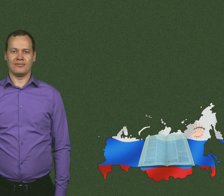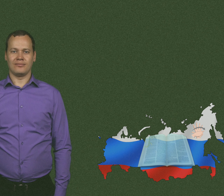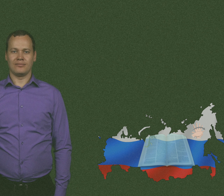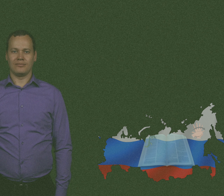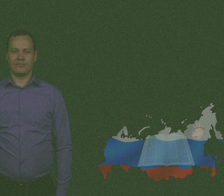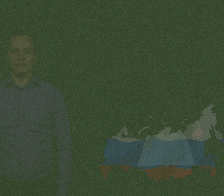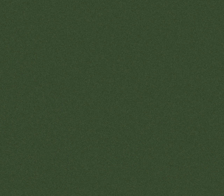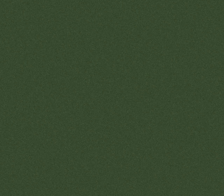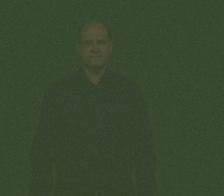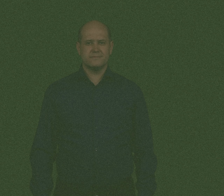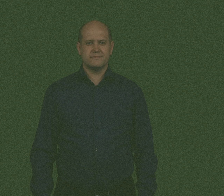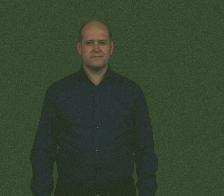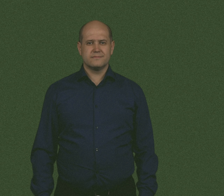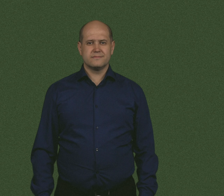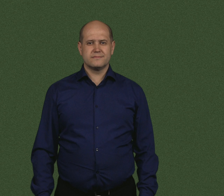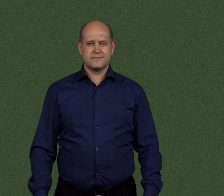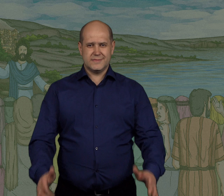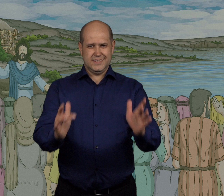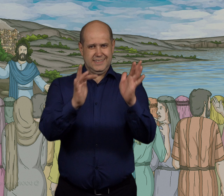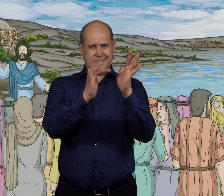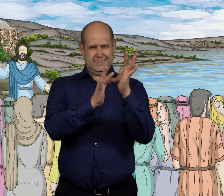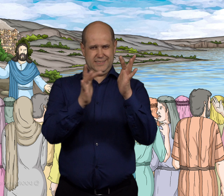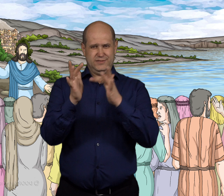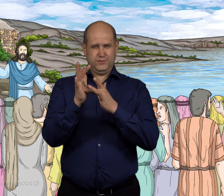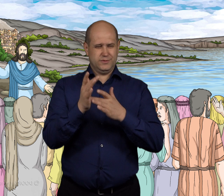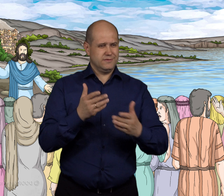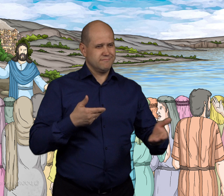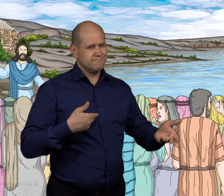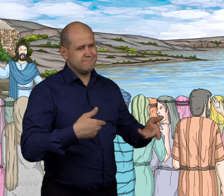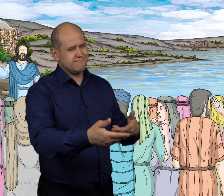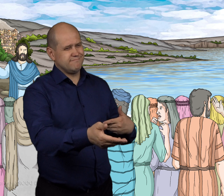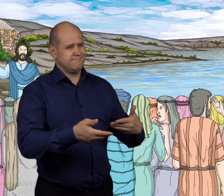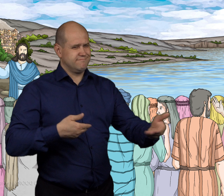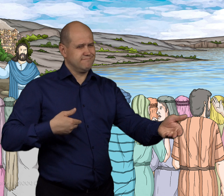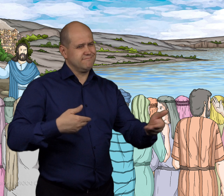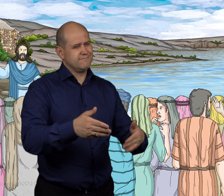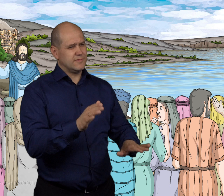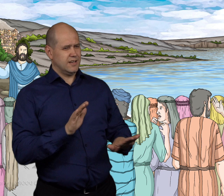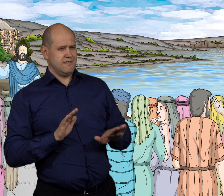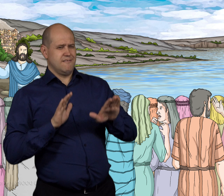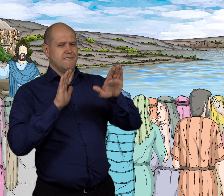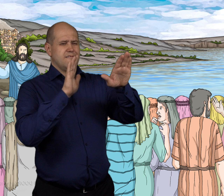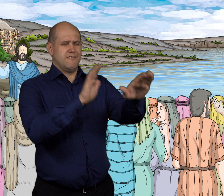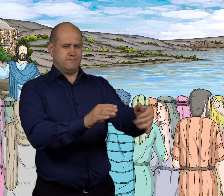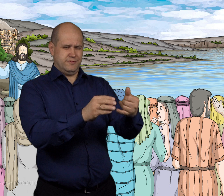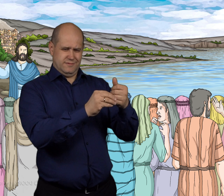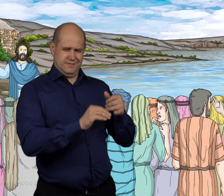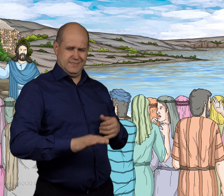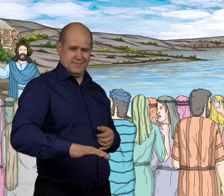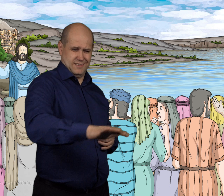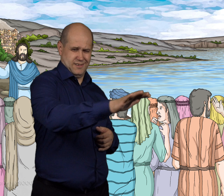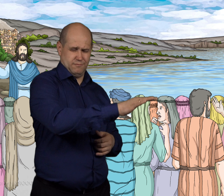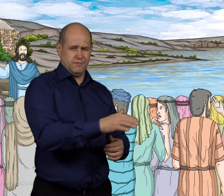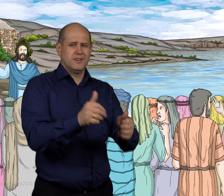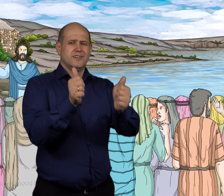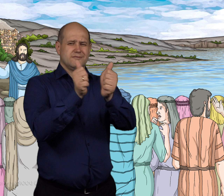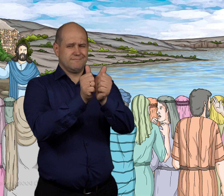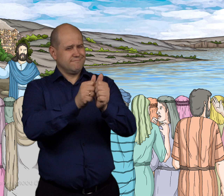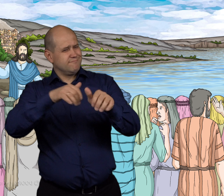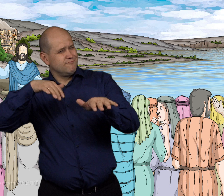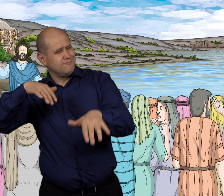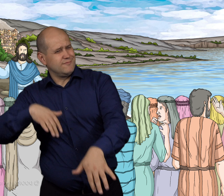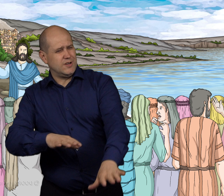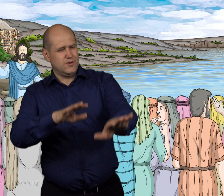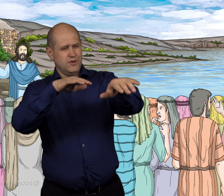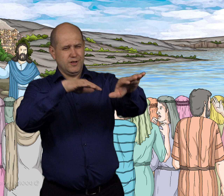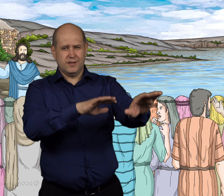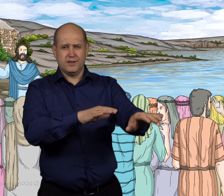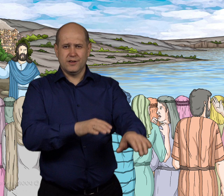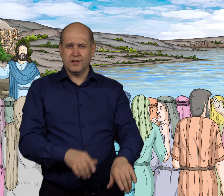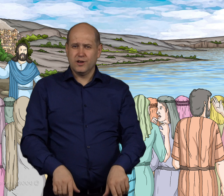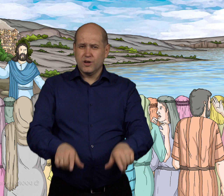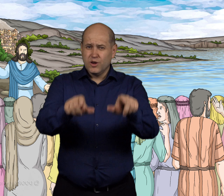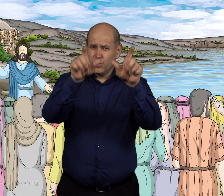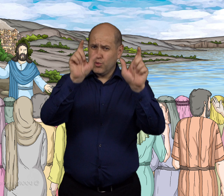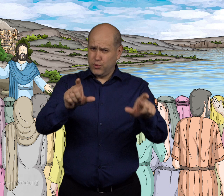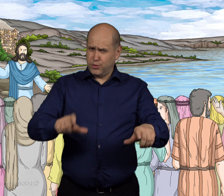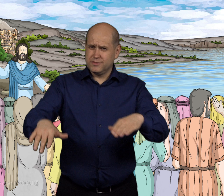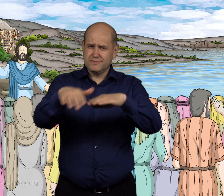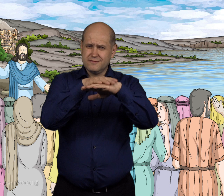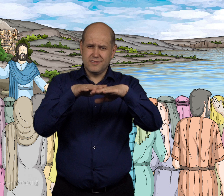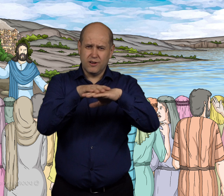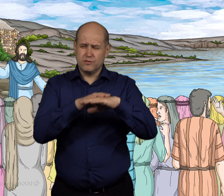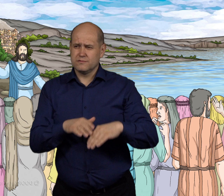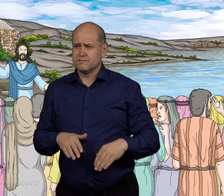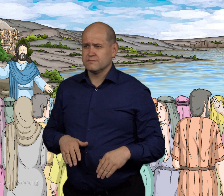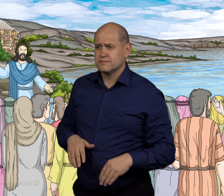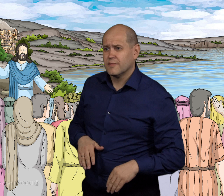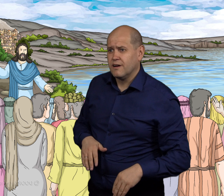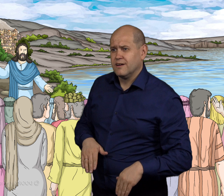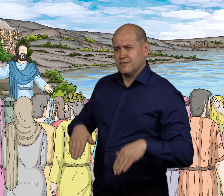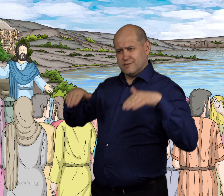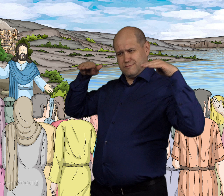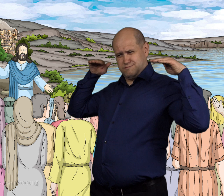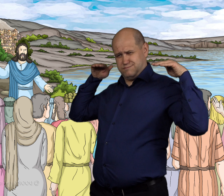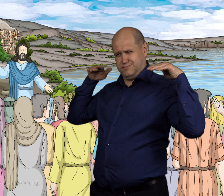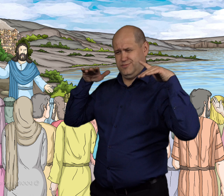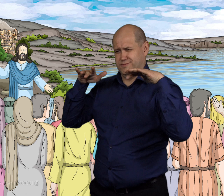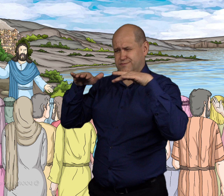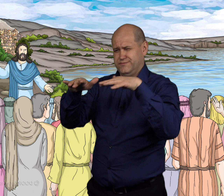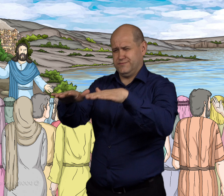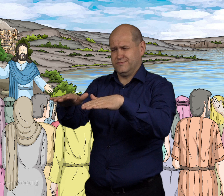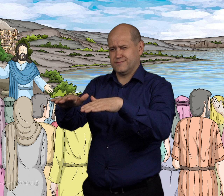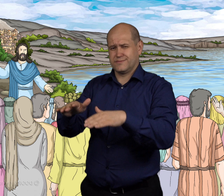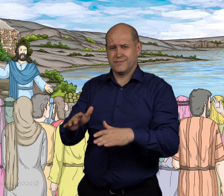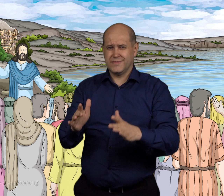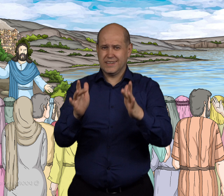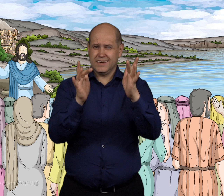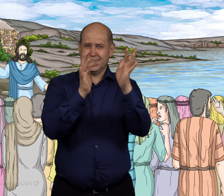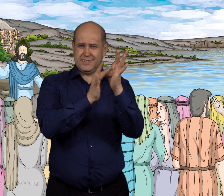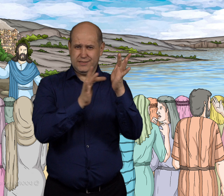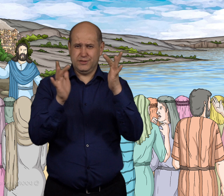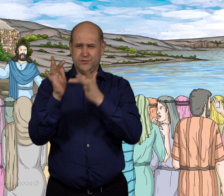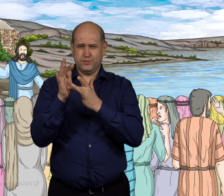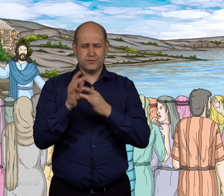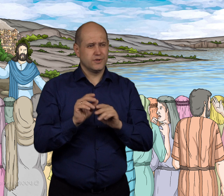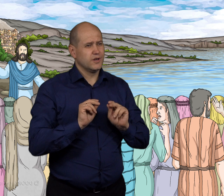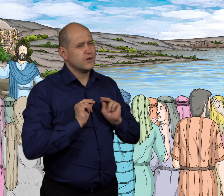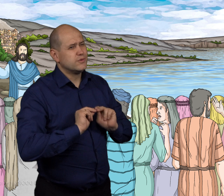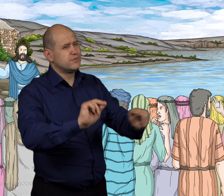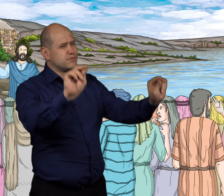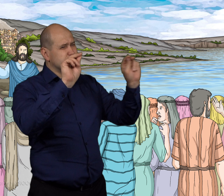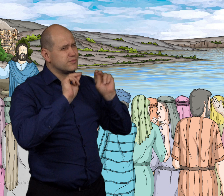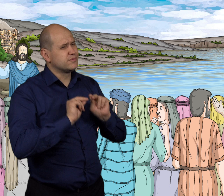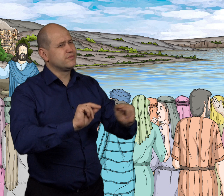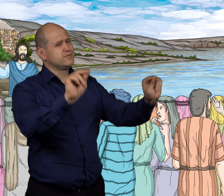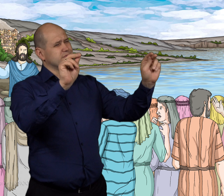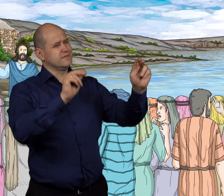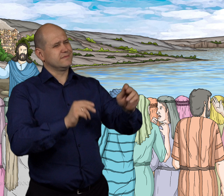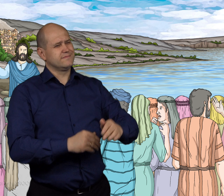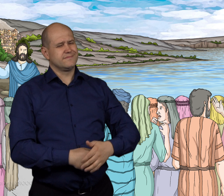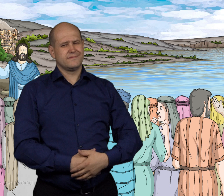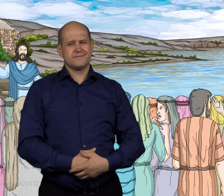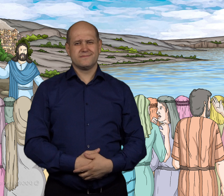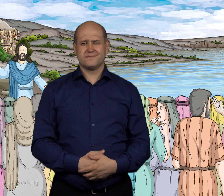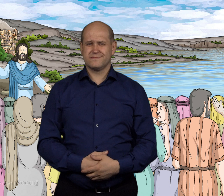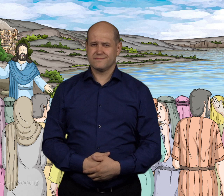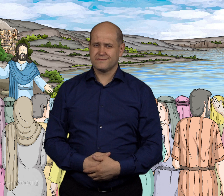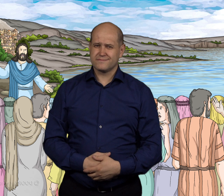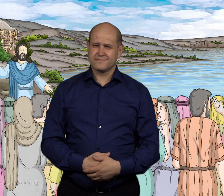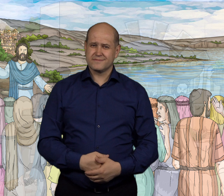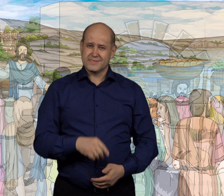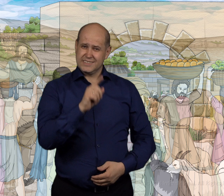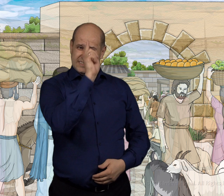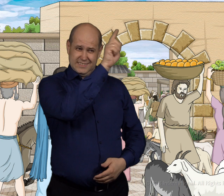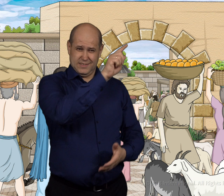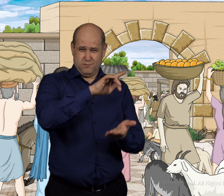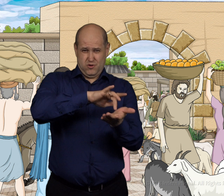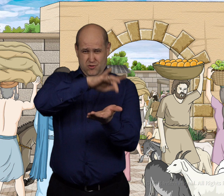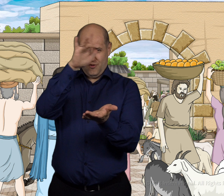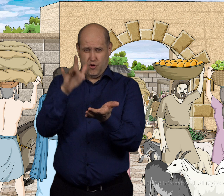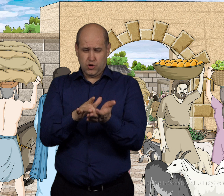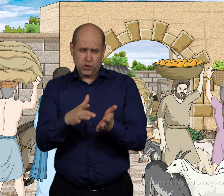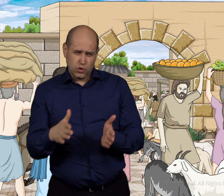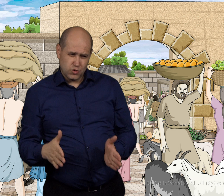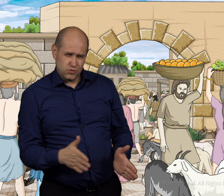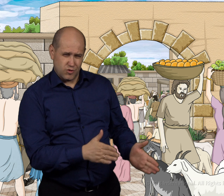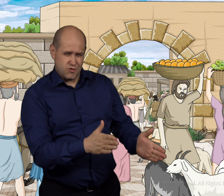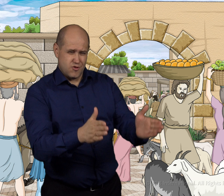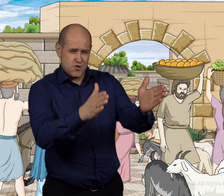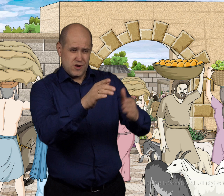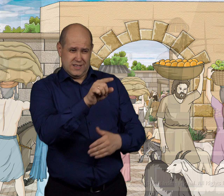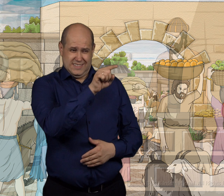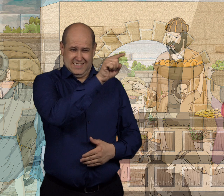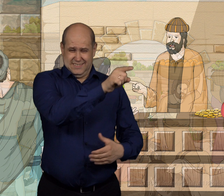Once again Jesus went out beside the sea. All the people came to Him, and He taught them there.